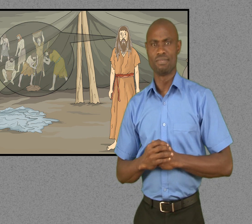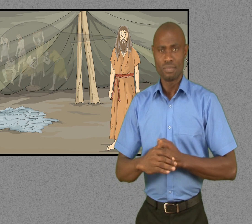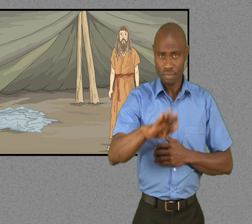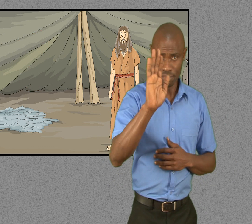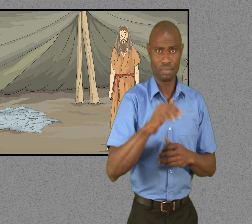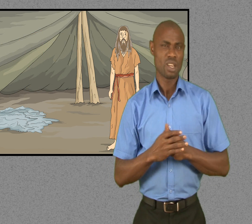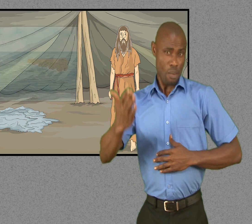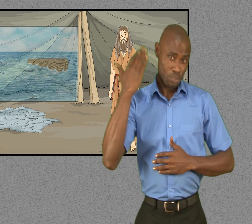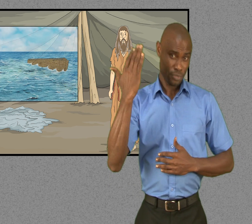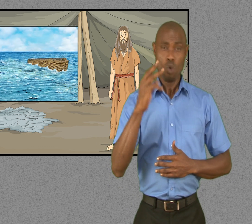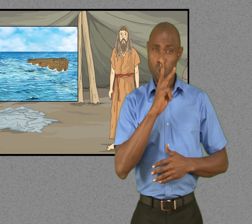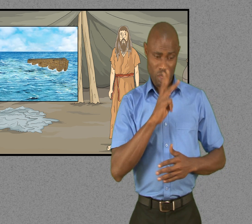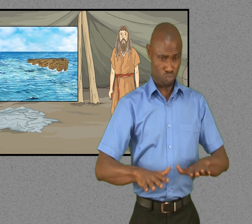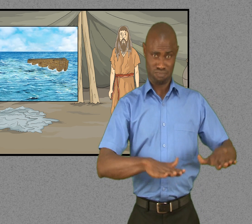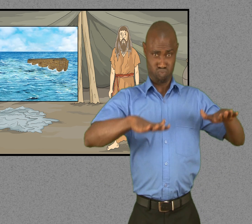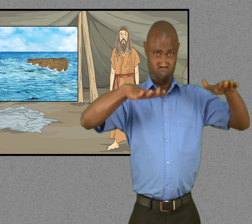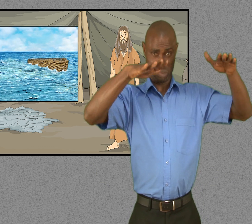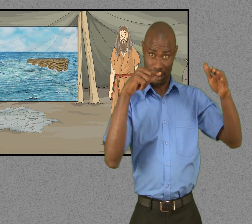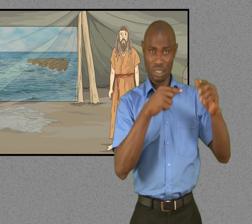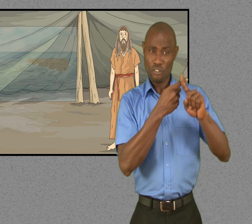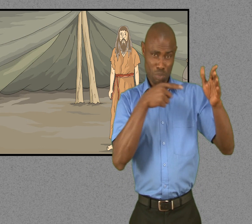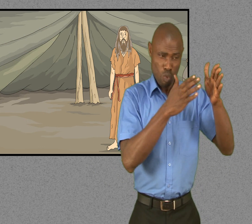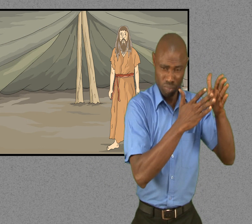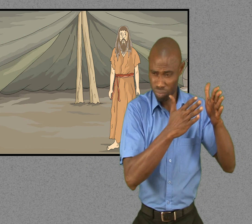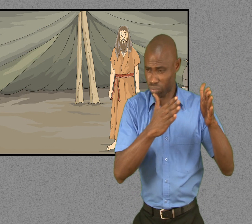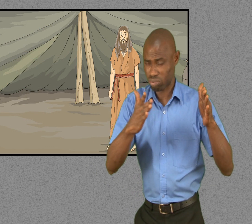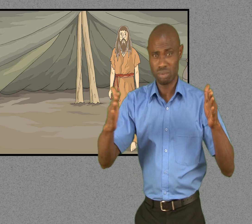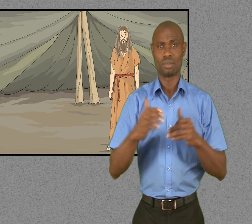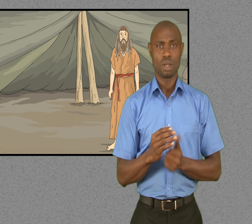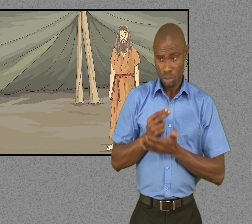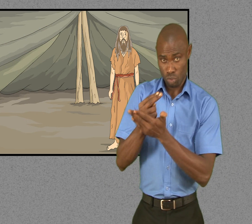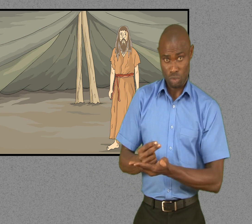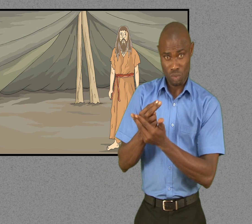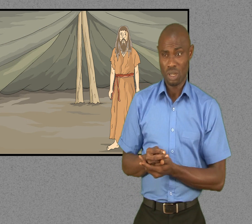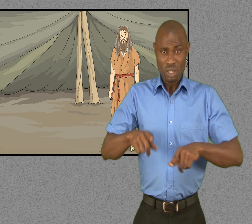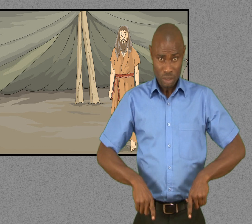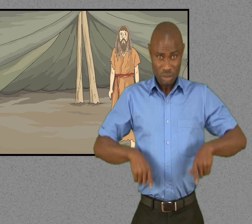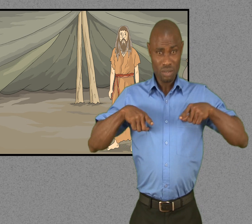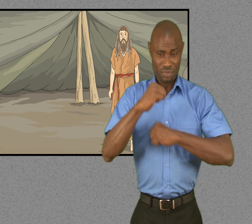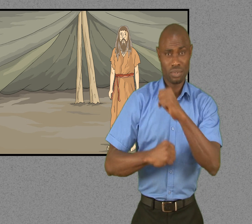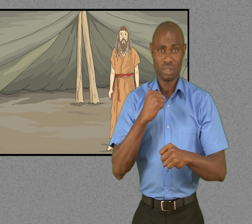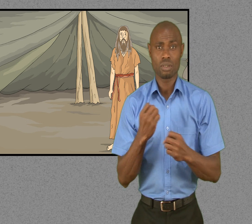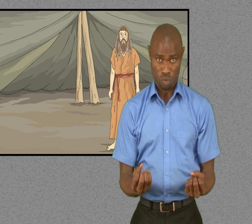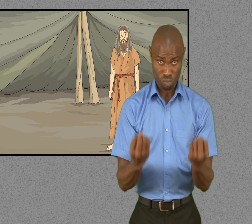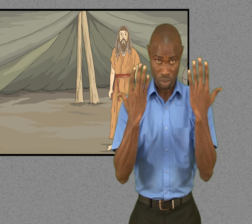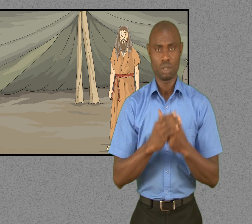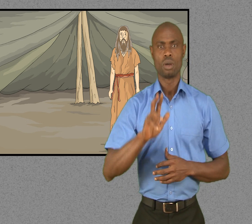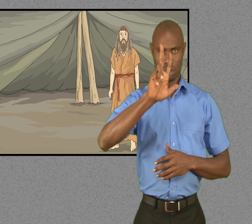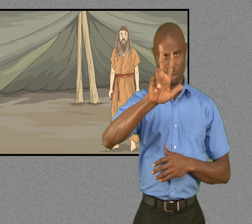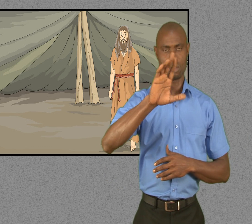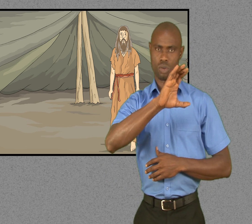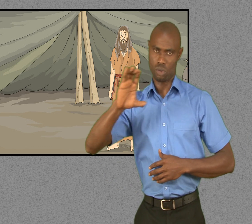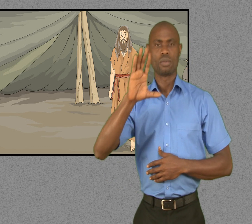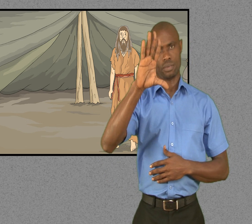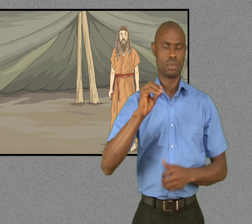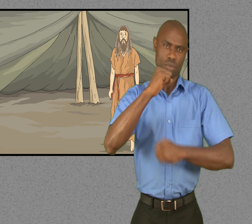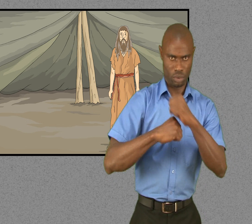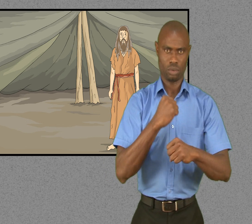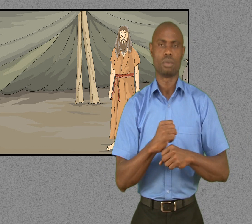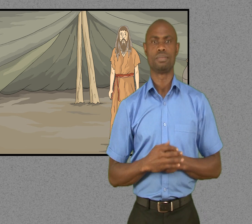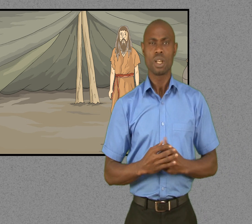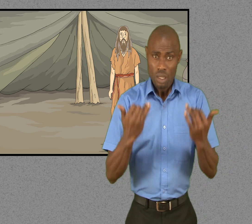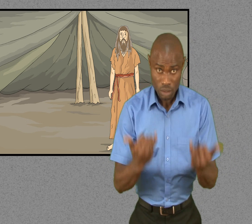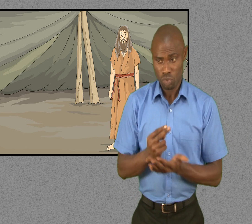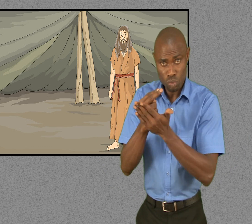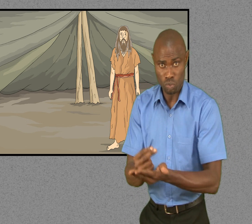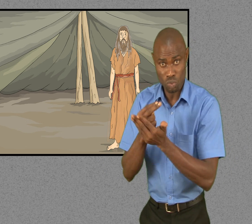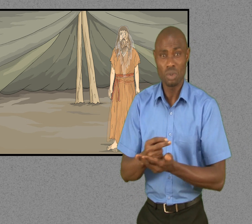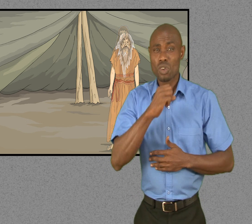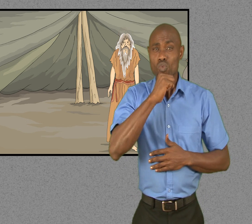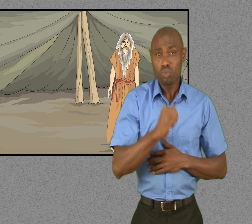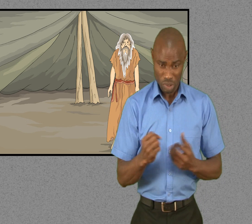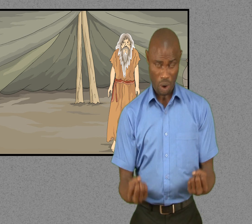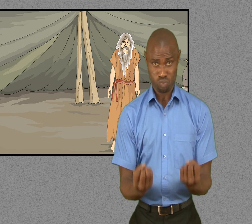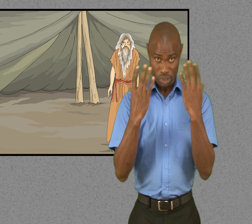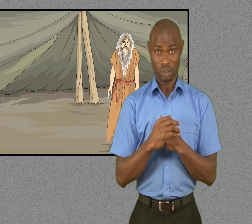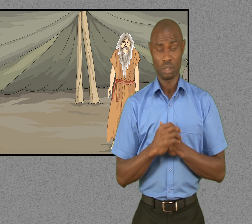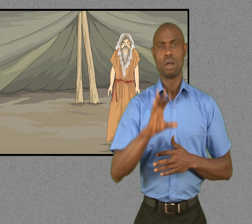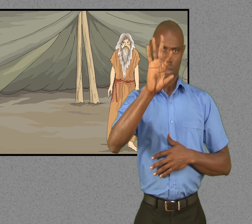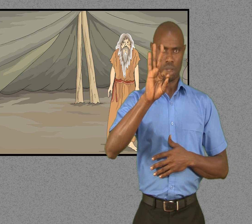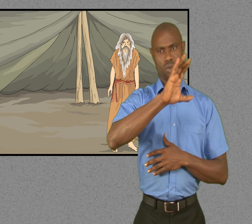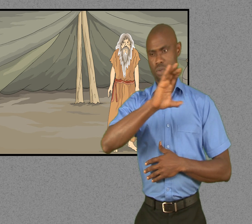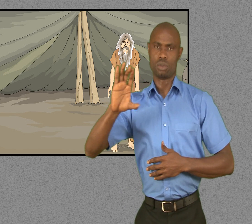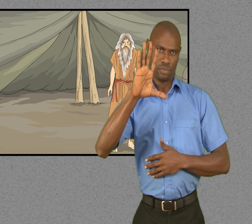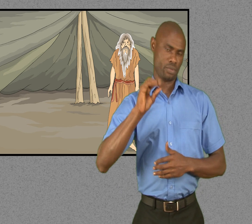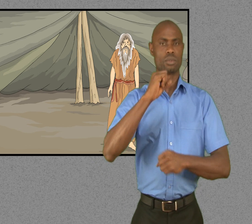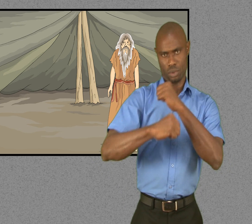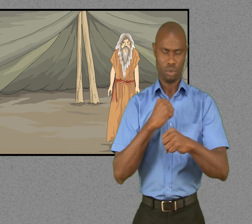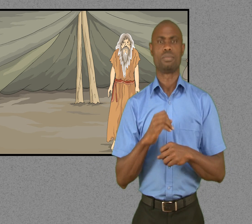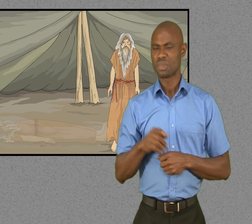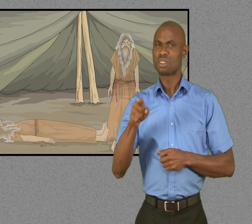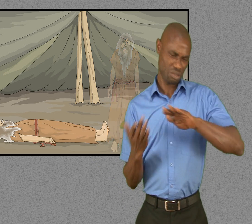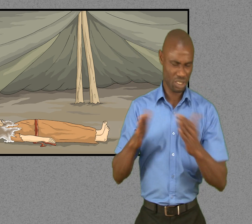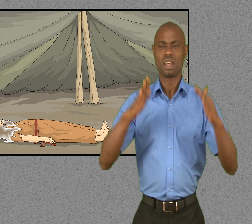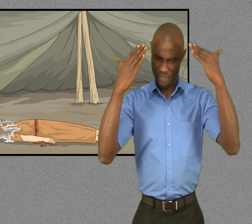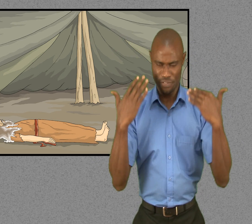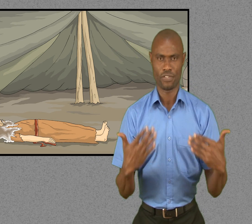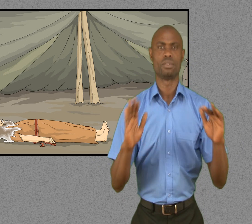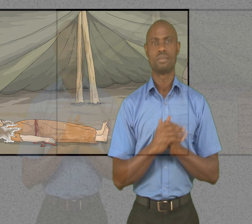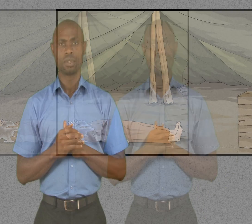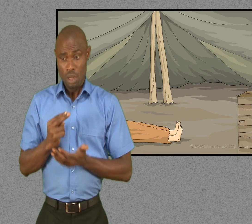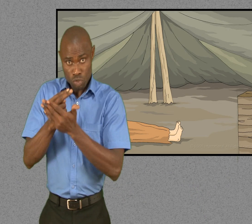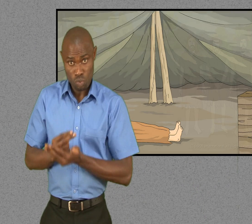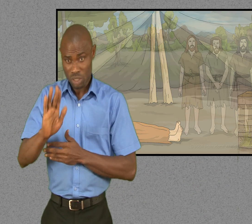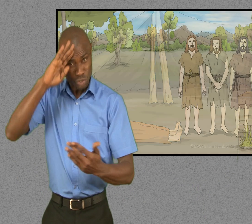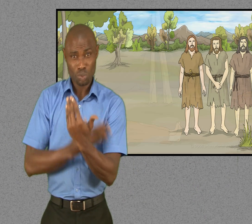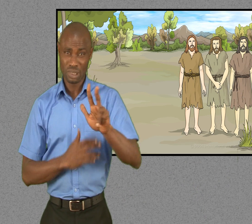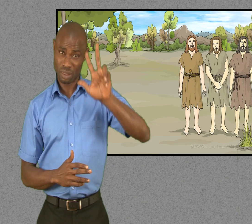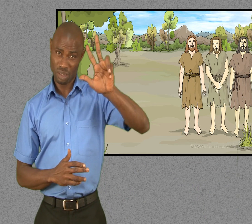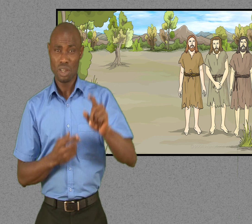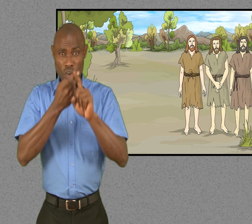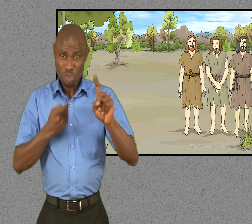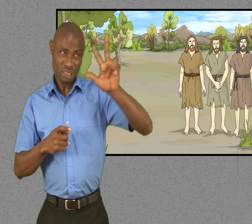After the flood, Noah lived 350 years.